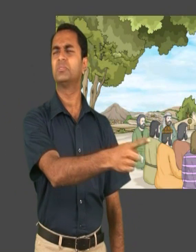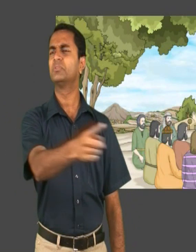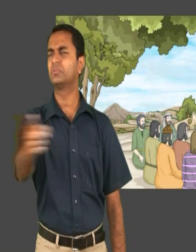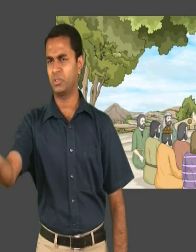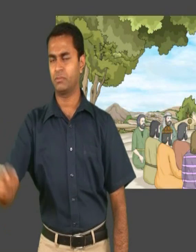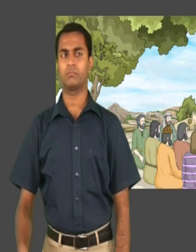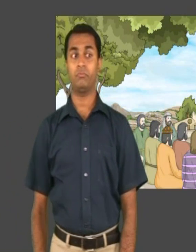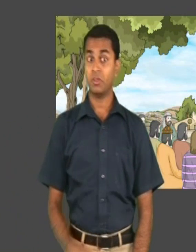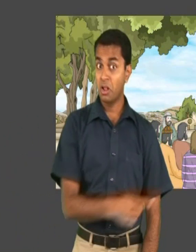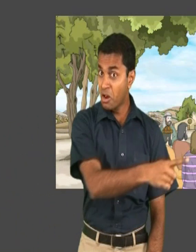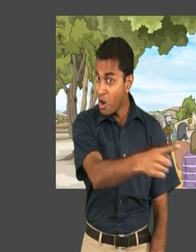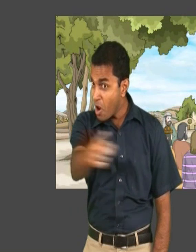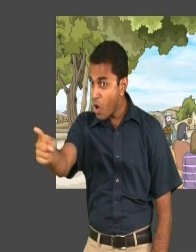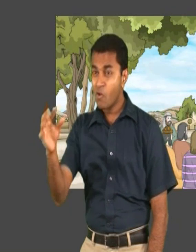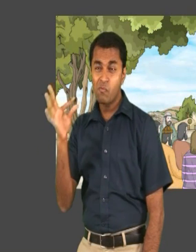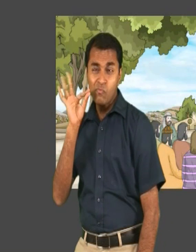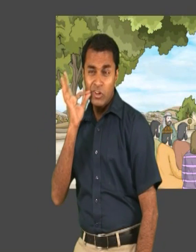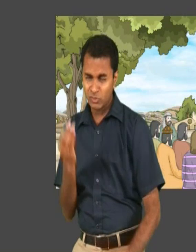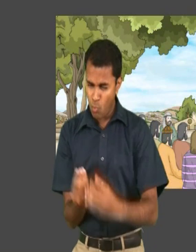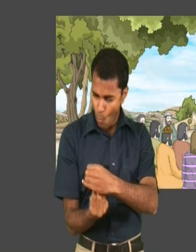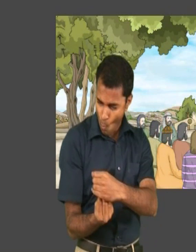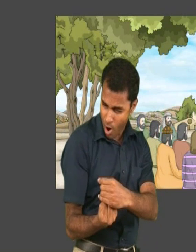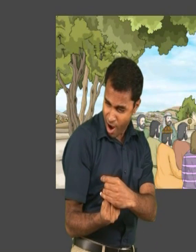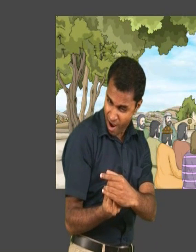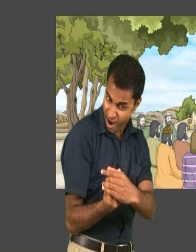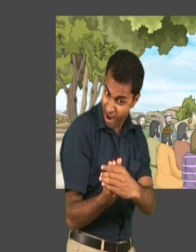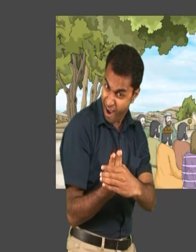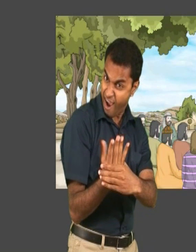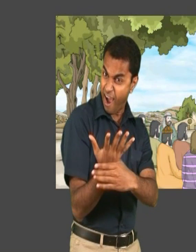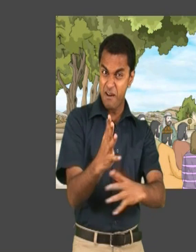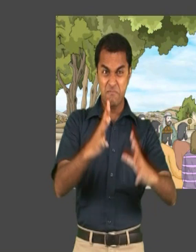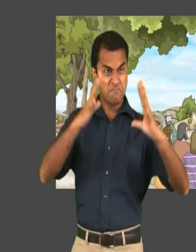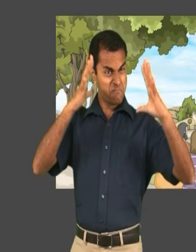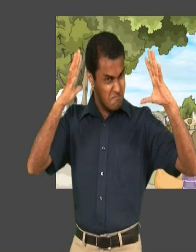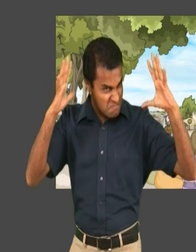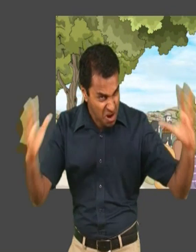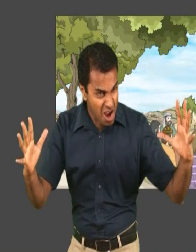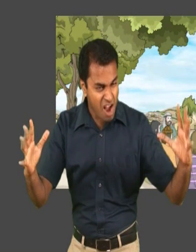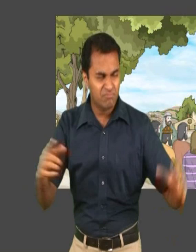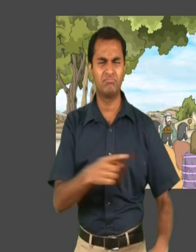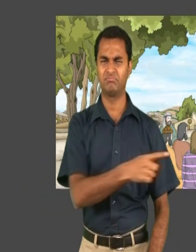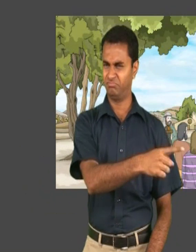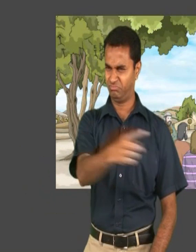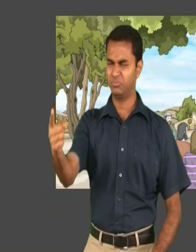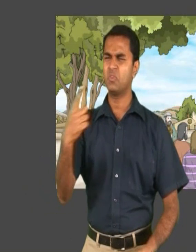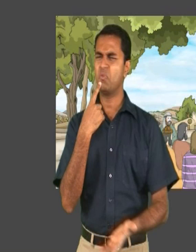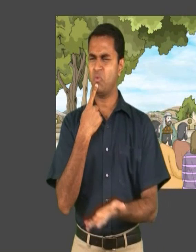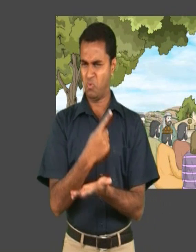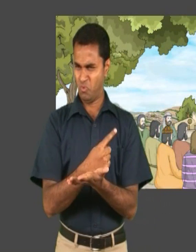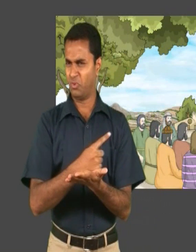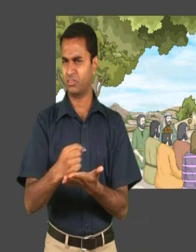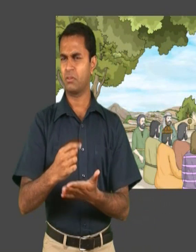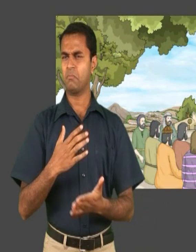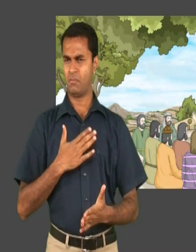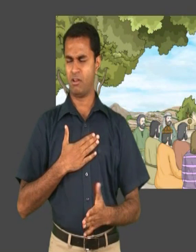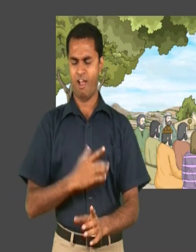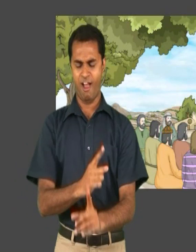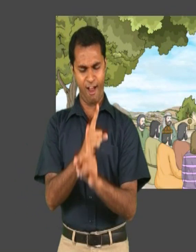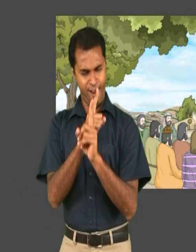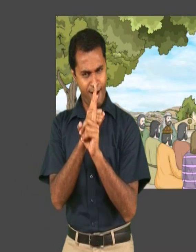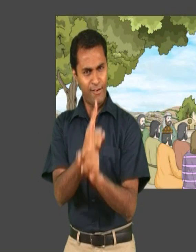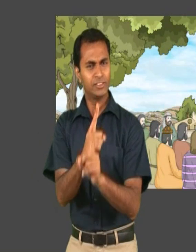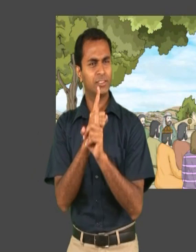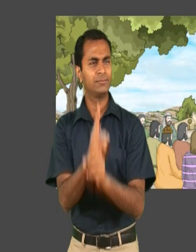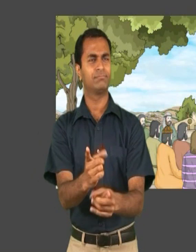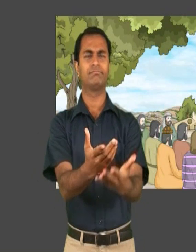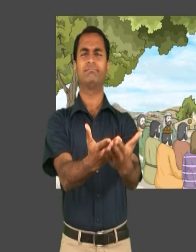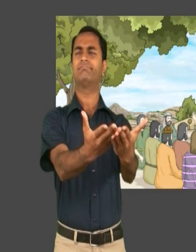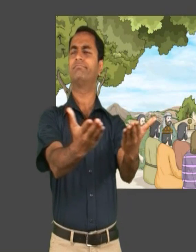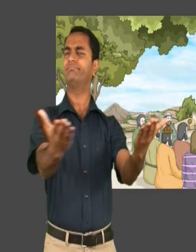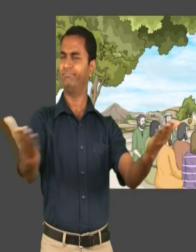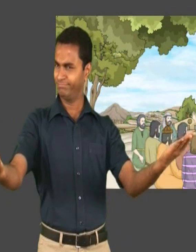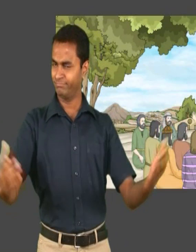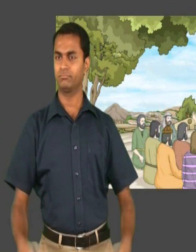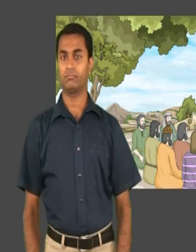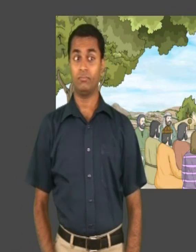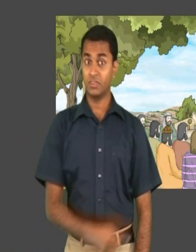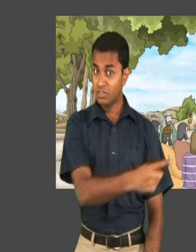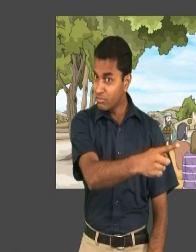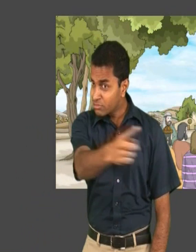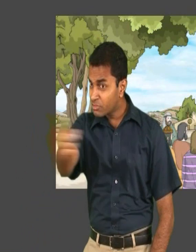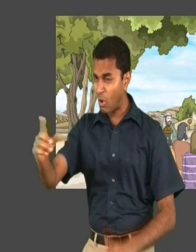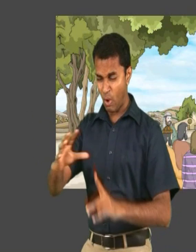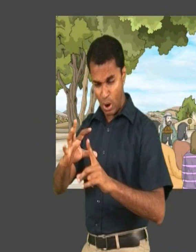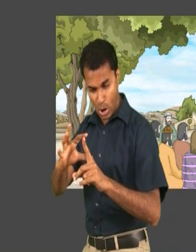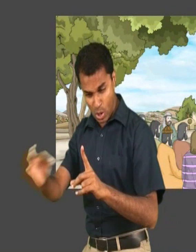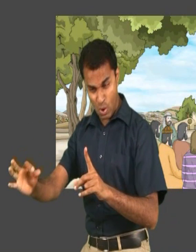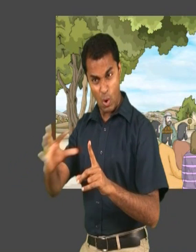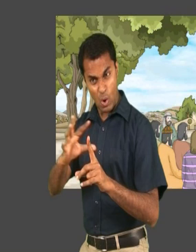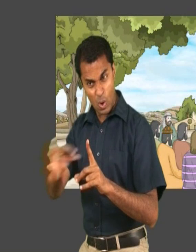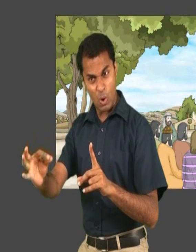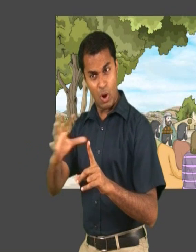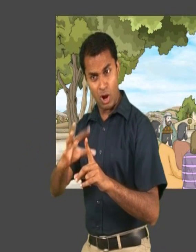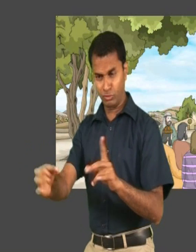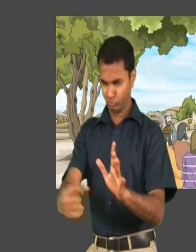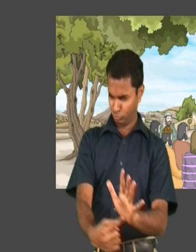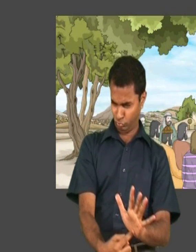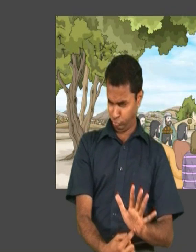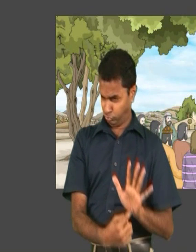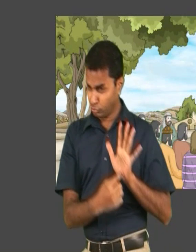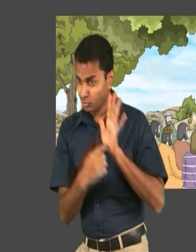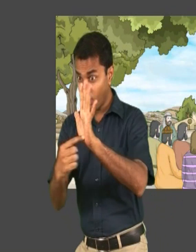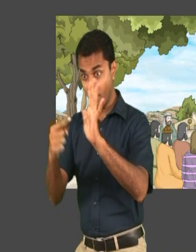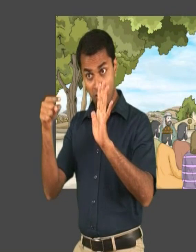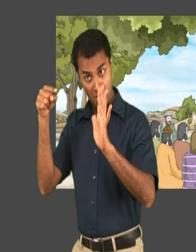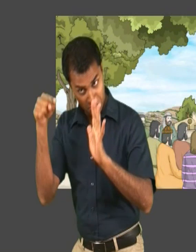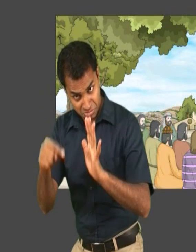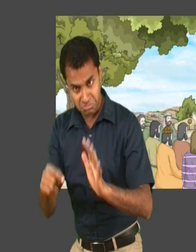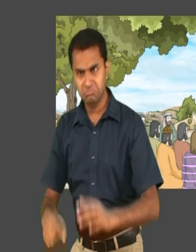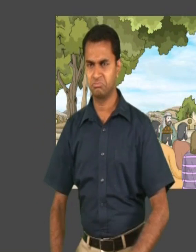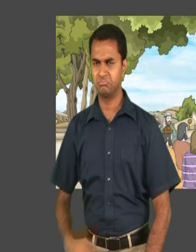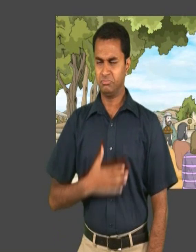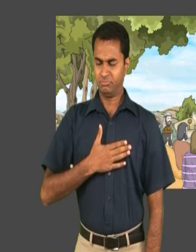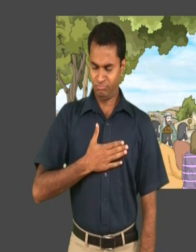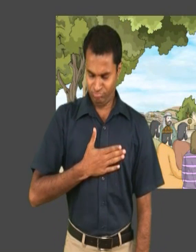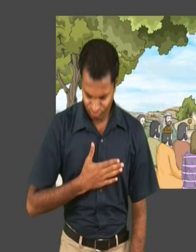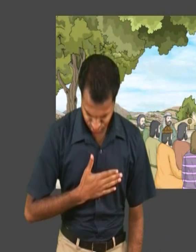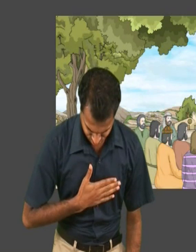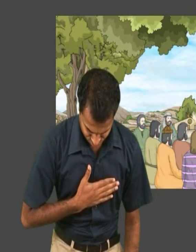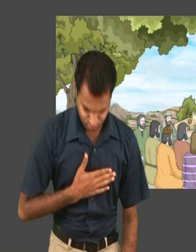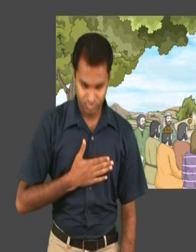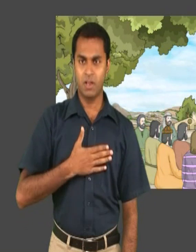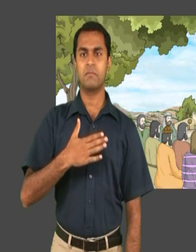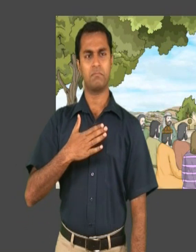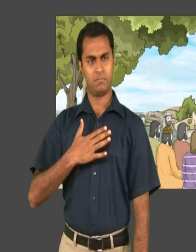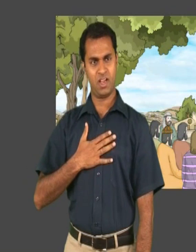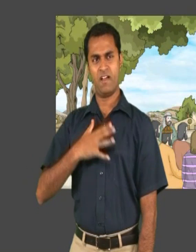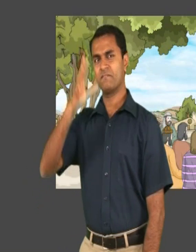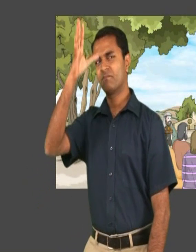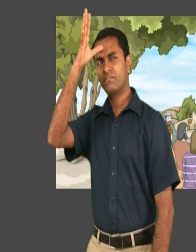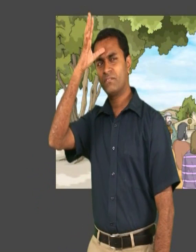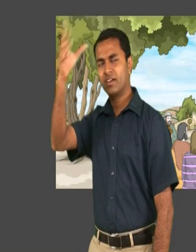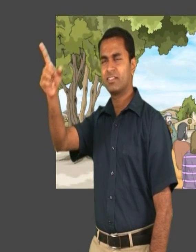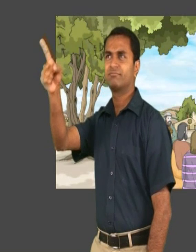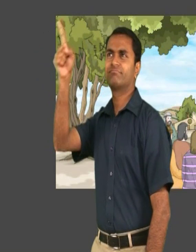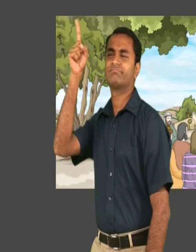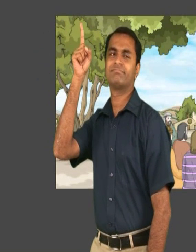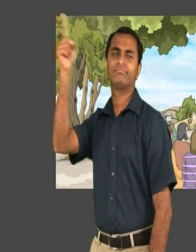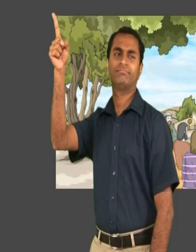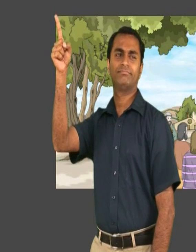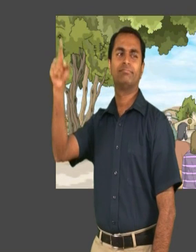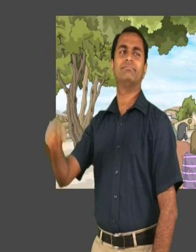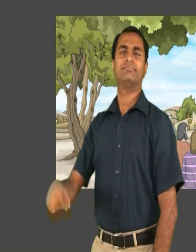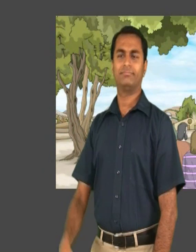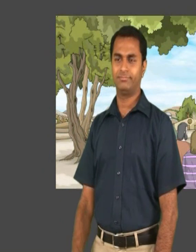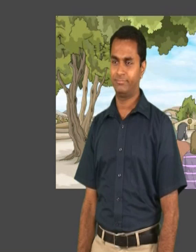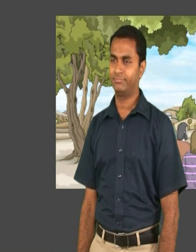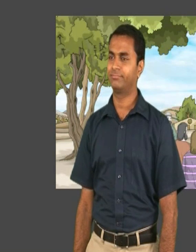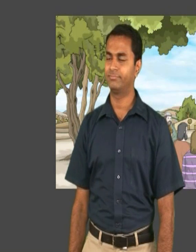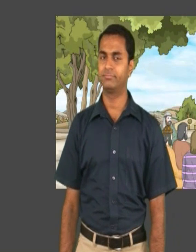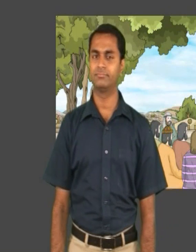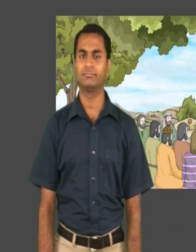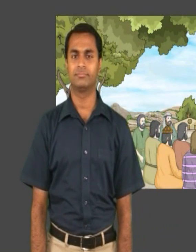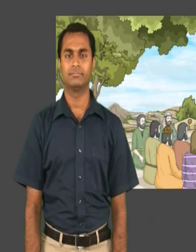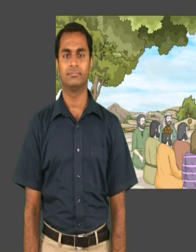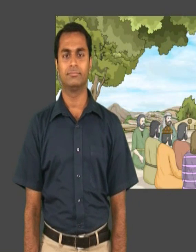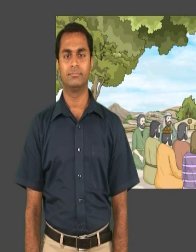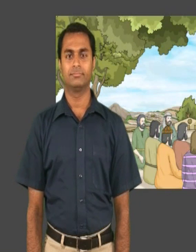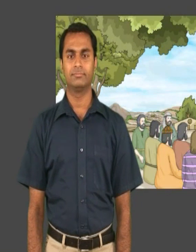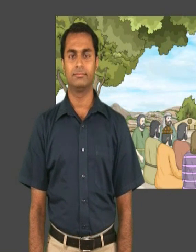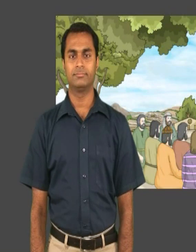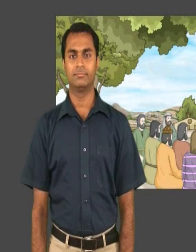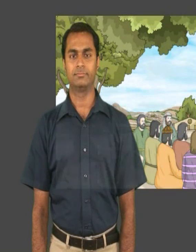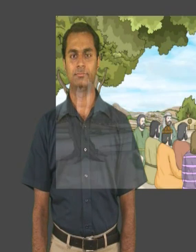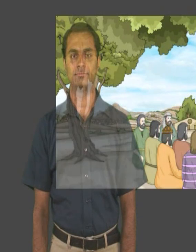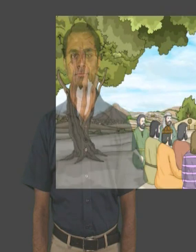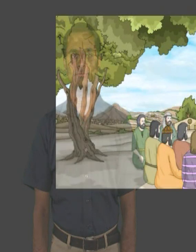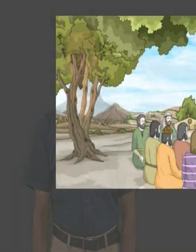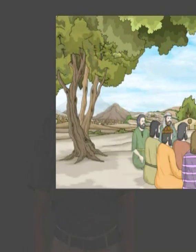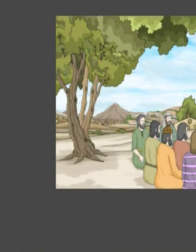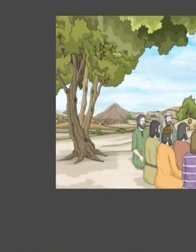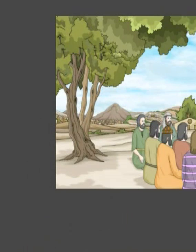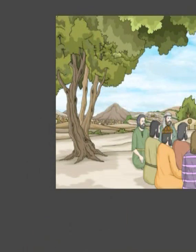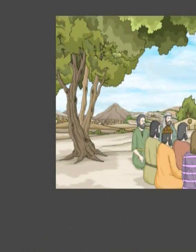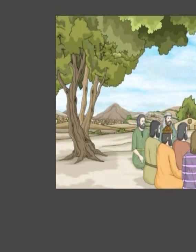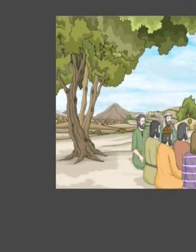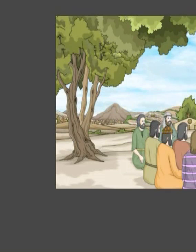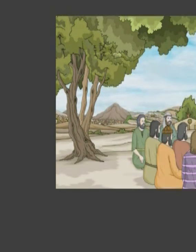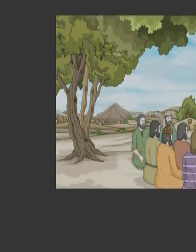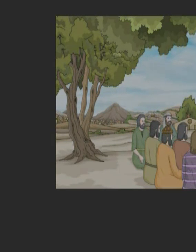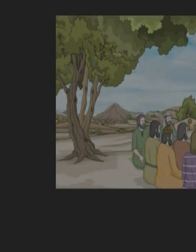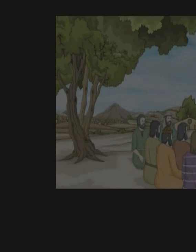This is to My Father’s glory, that you bear much fruit, proving yourselves to be My disciples.